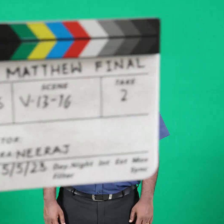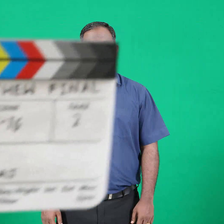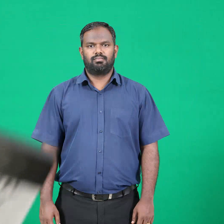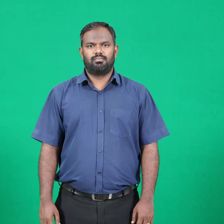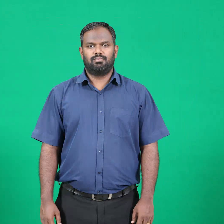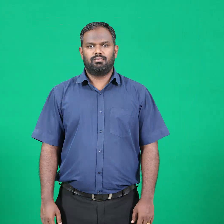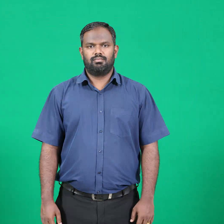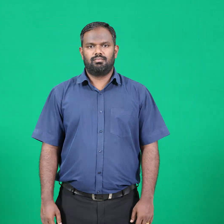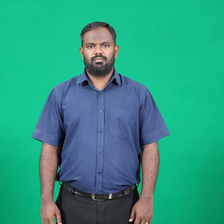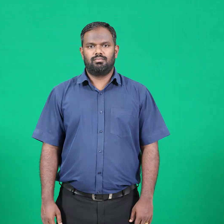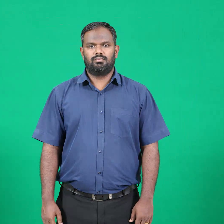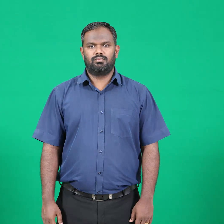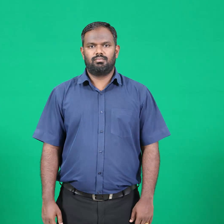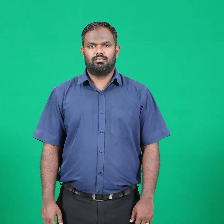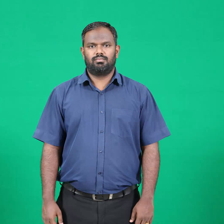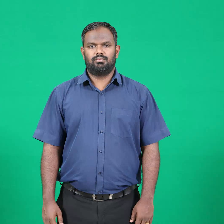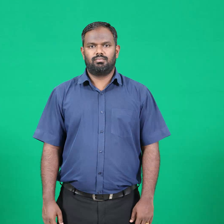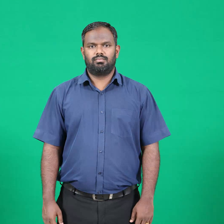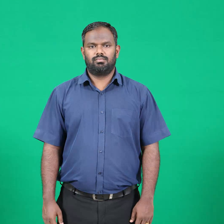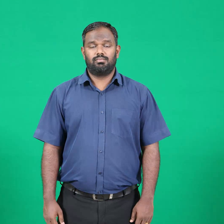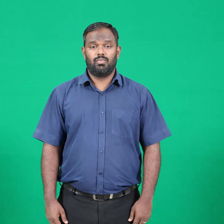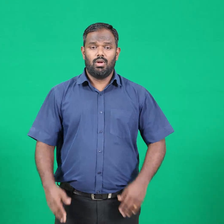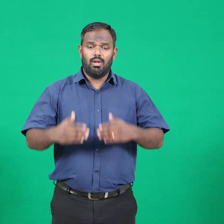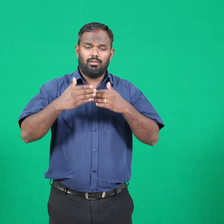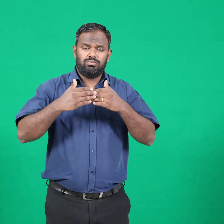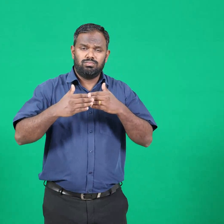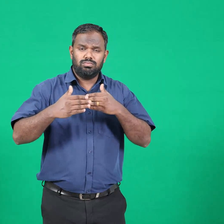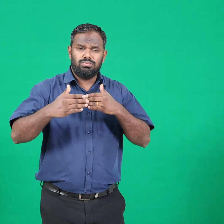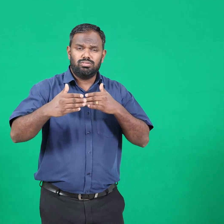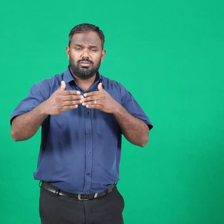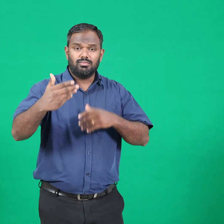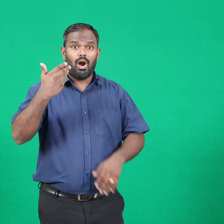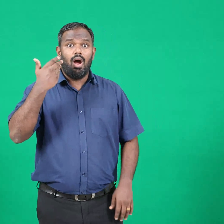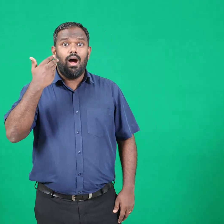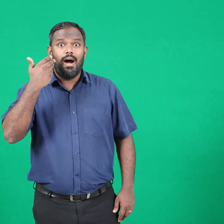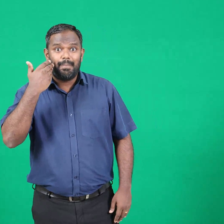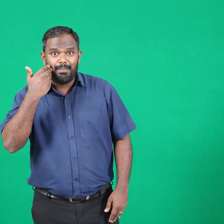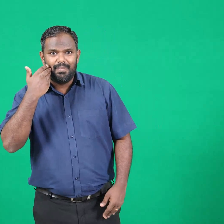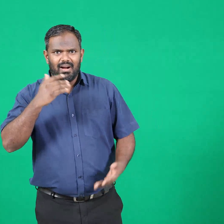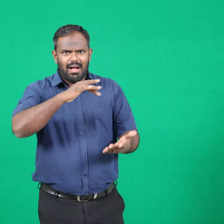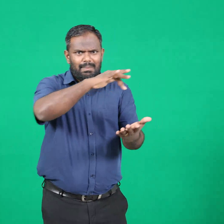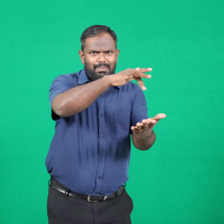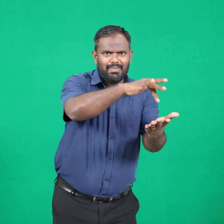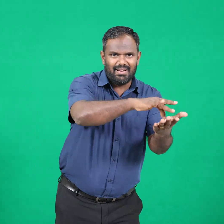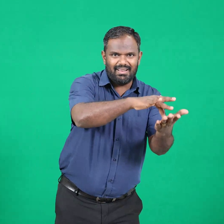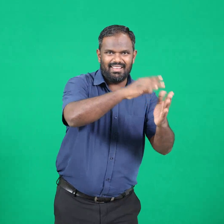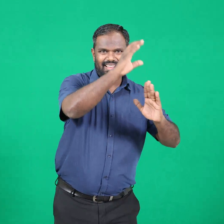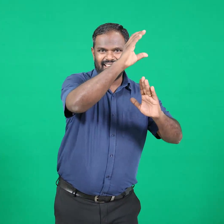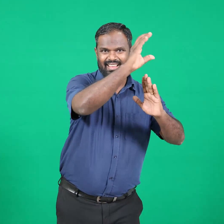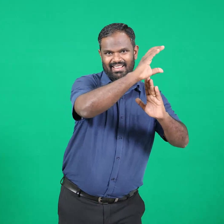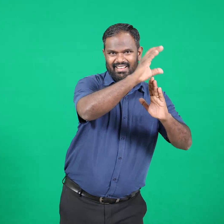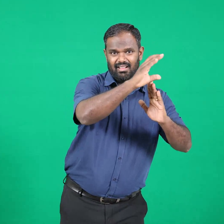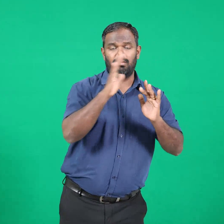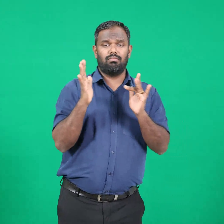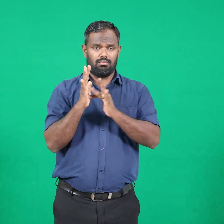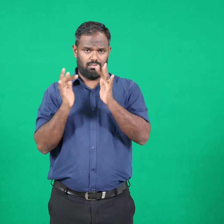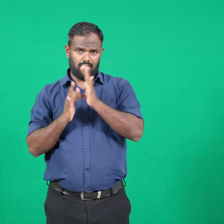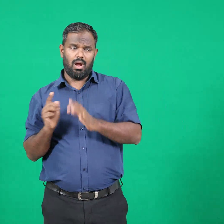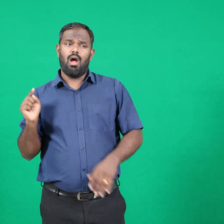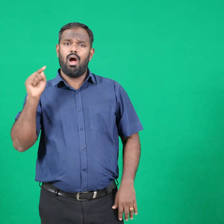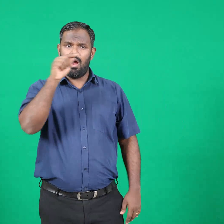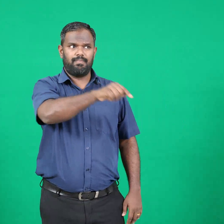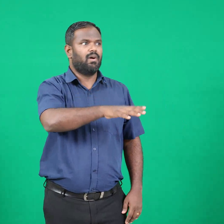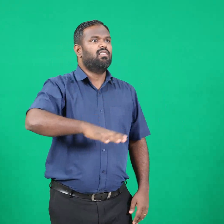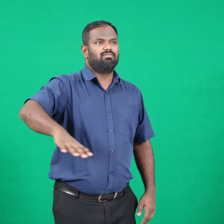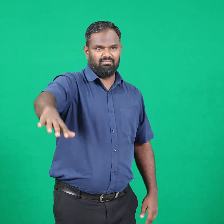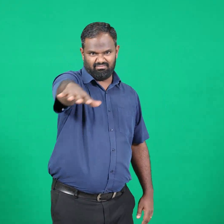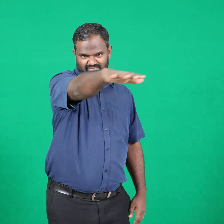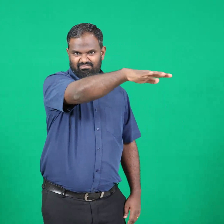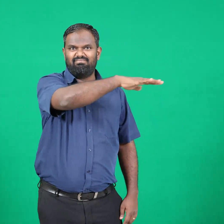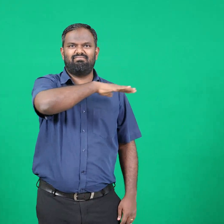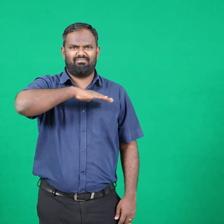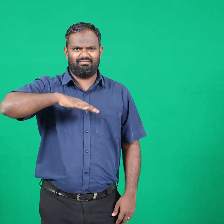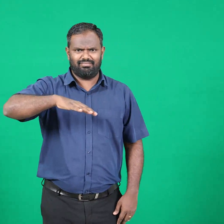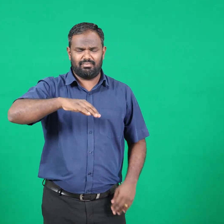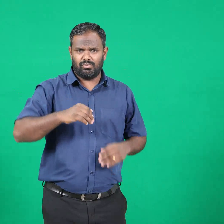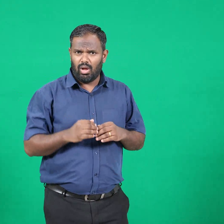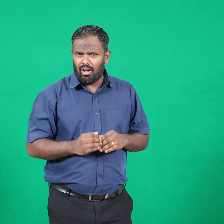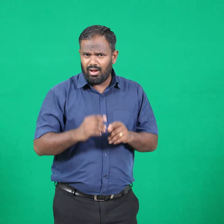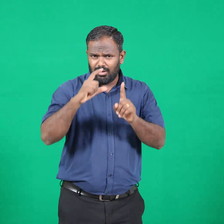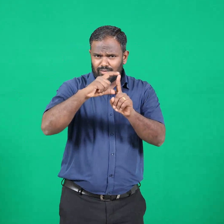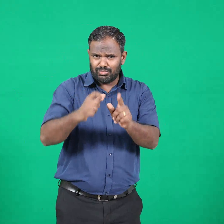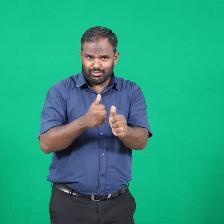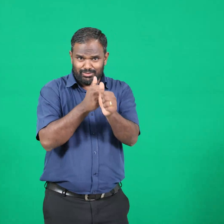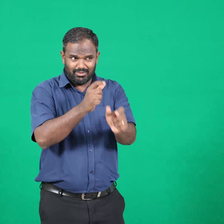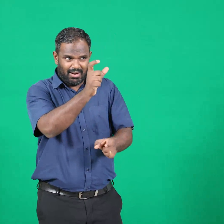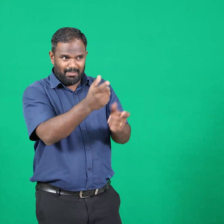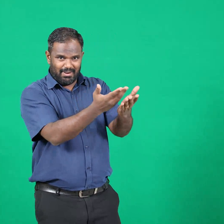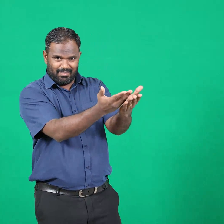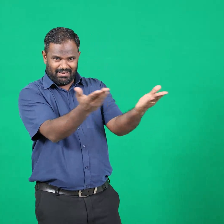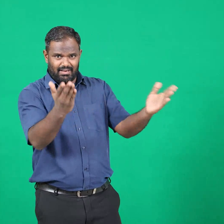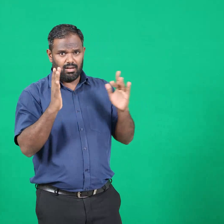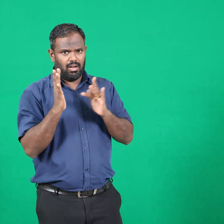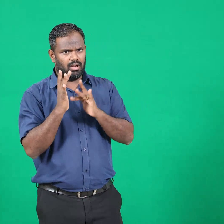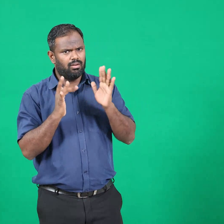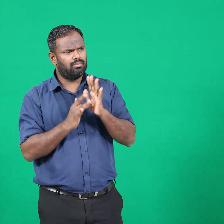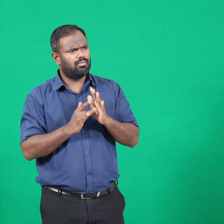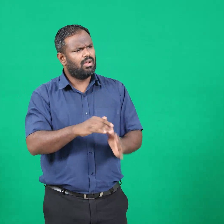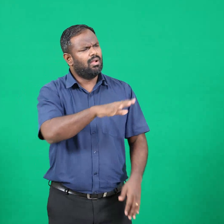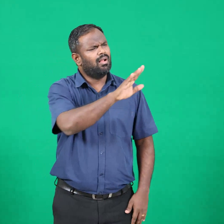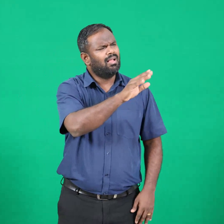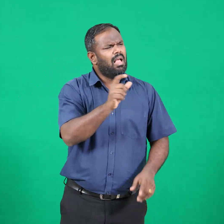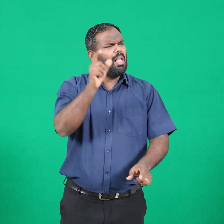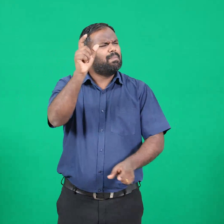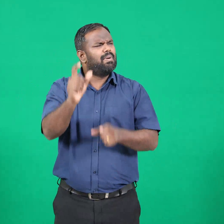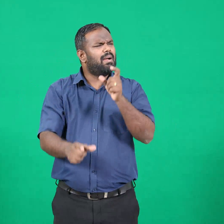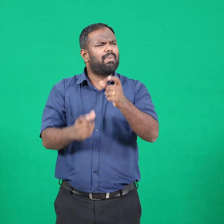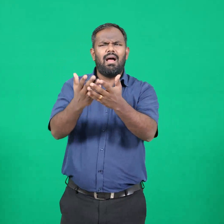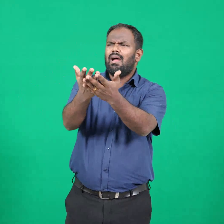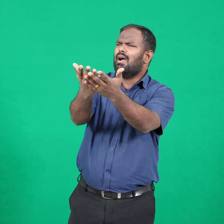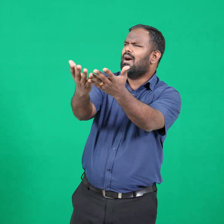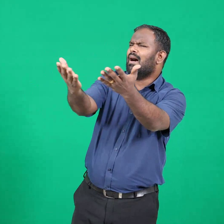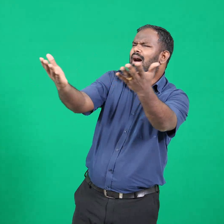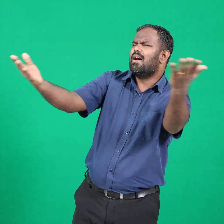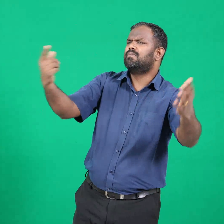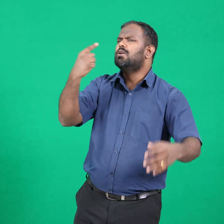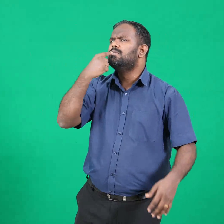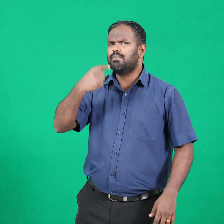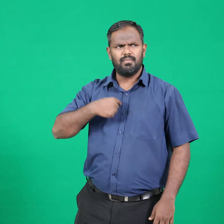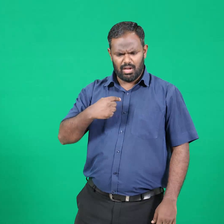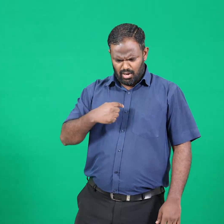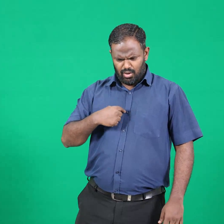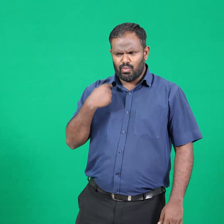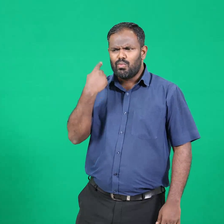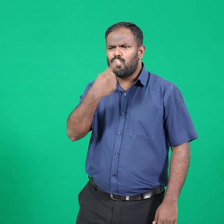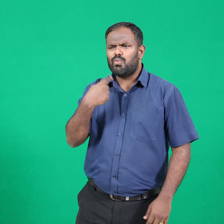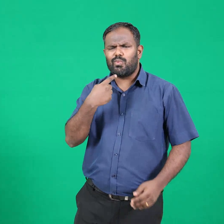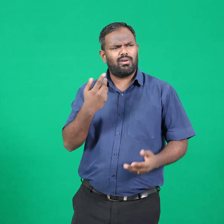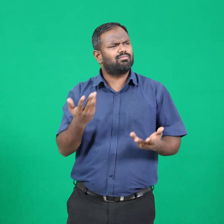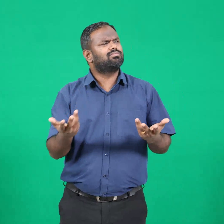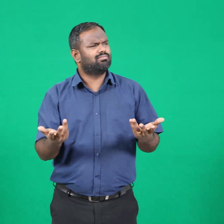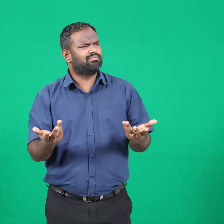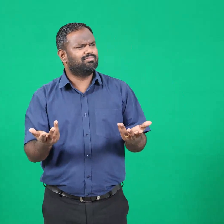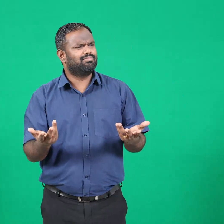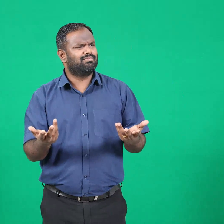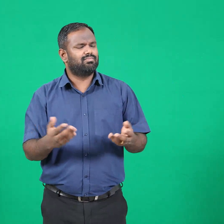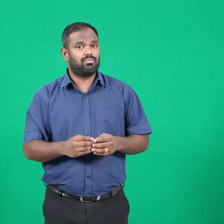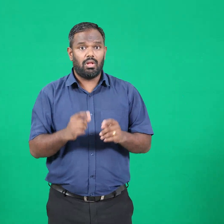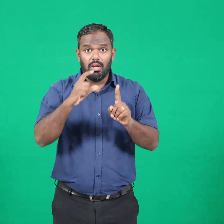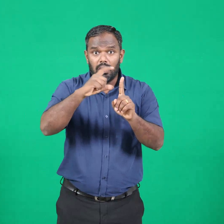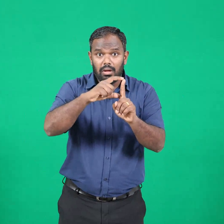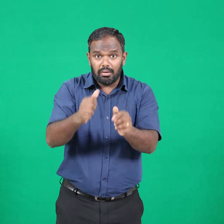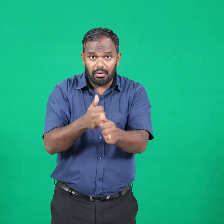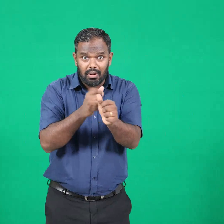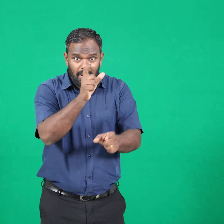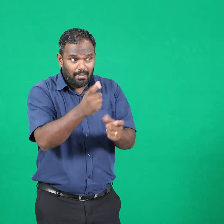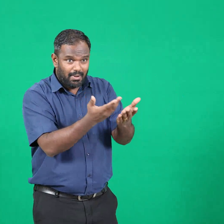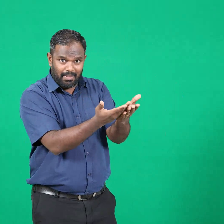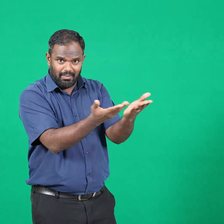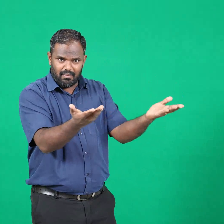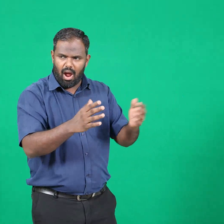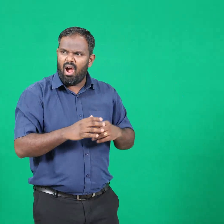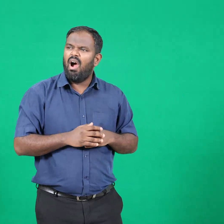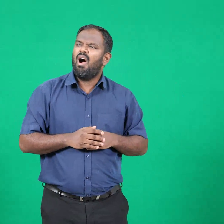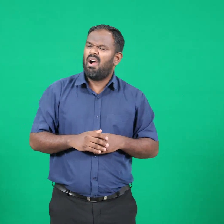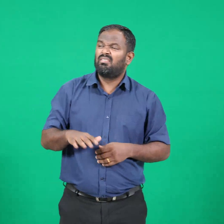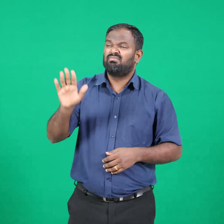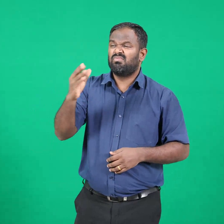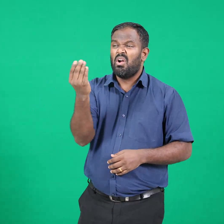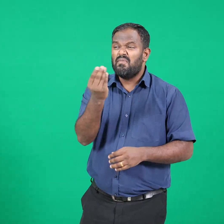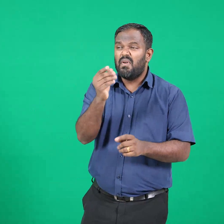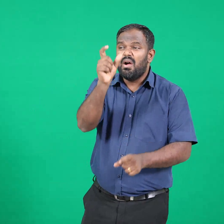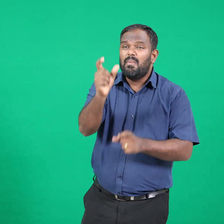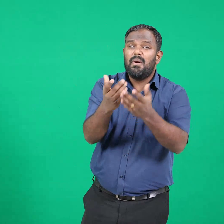When Jesus came to the region of Caesarea Philippi, He questioned His disciples: "Who do people say the Son of Man is?"